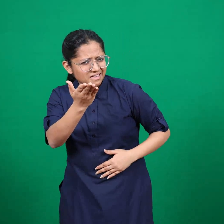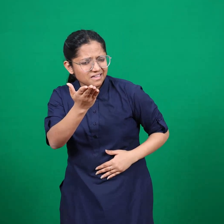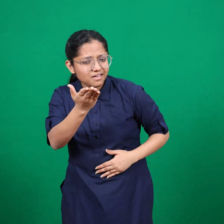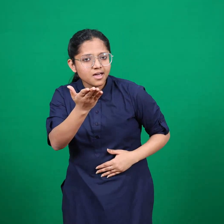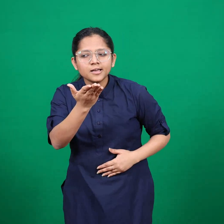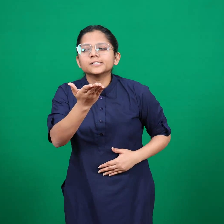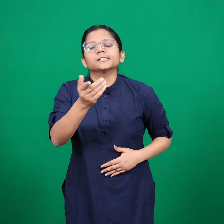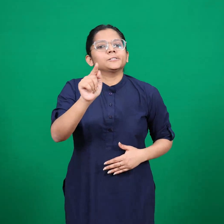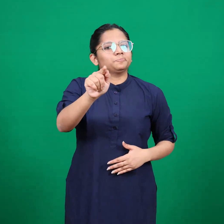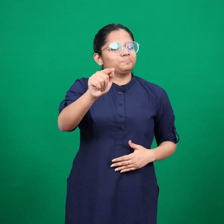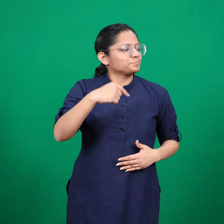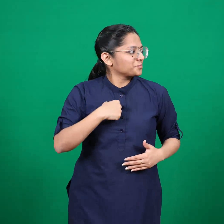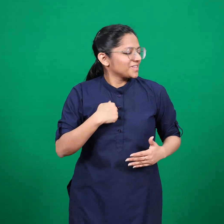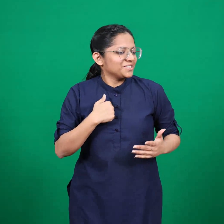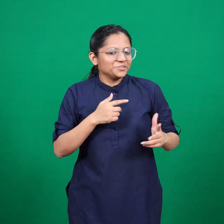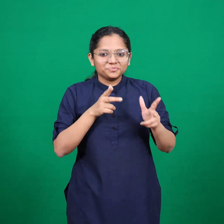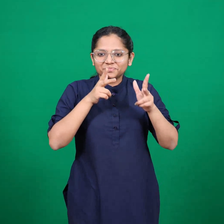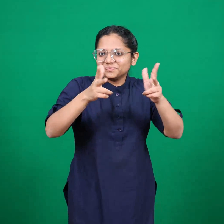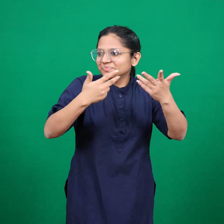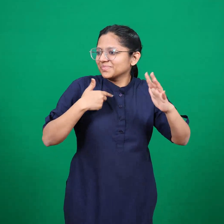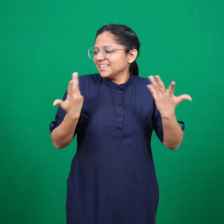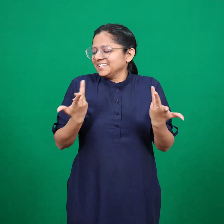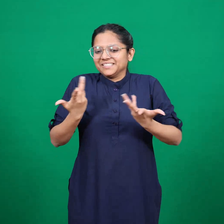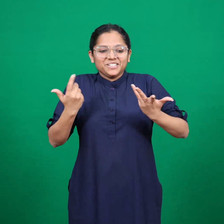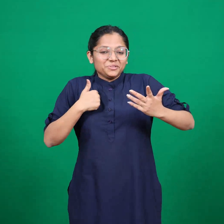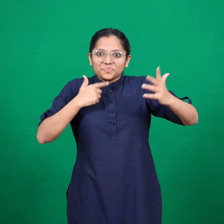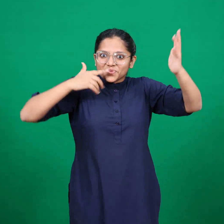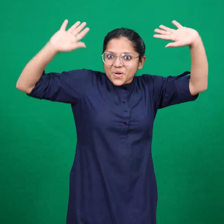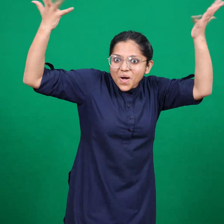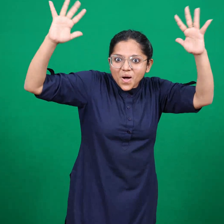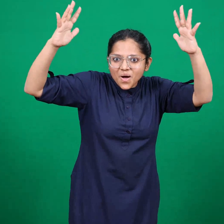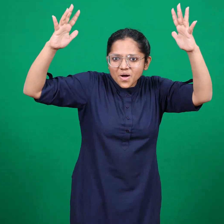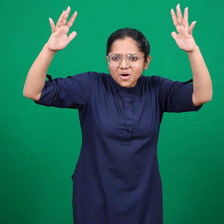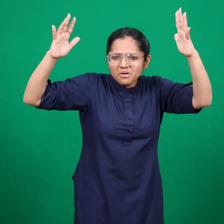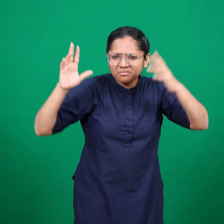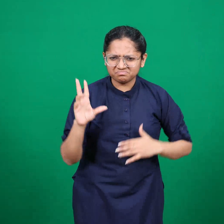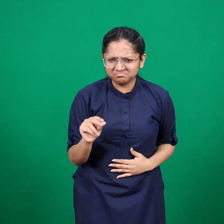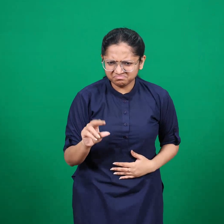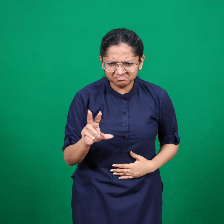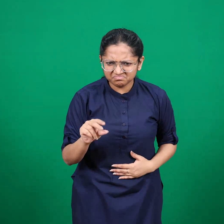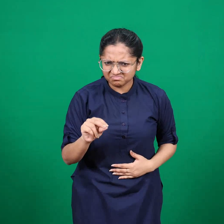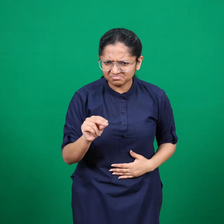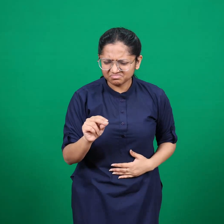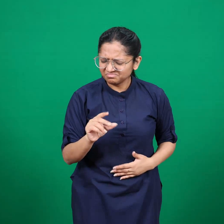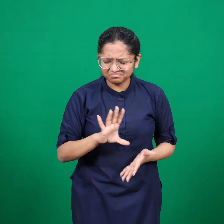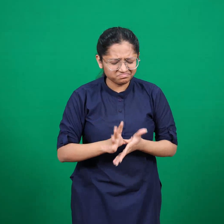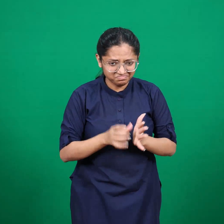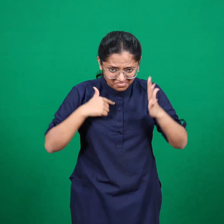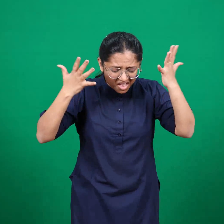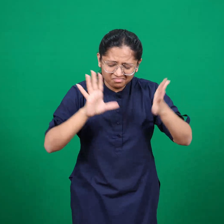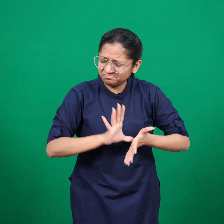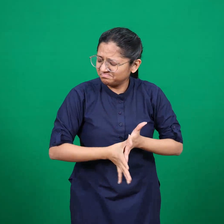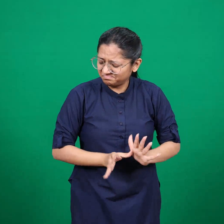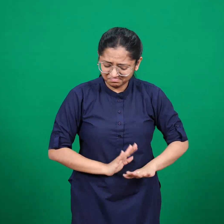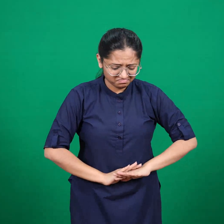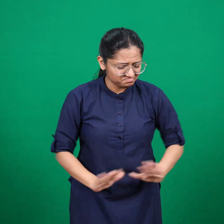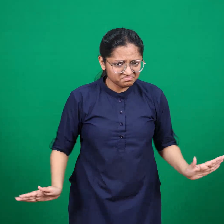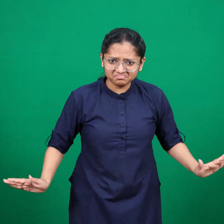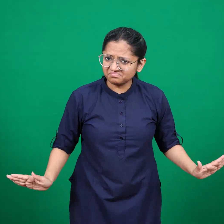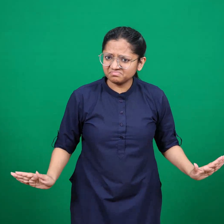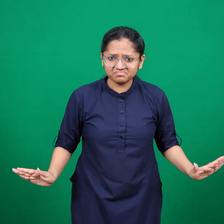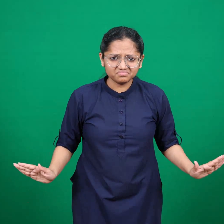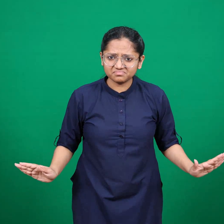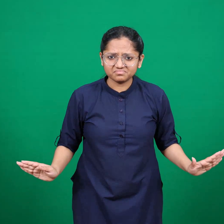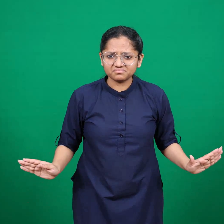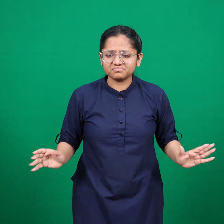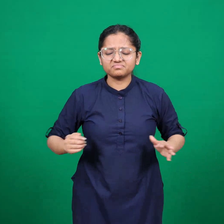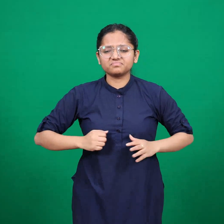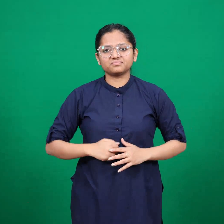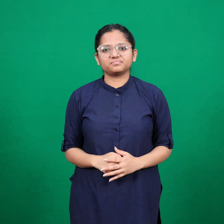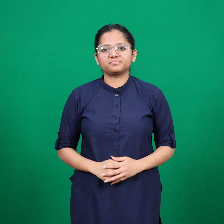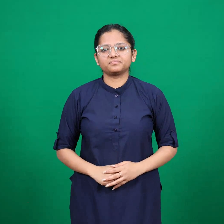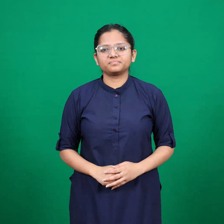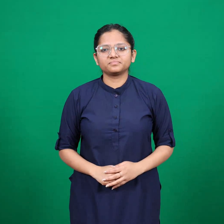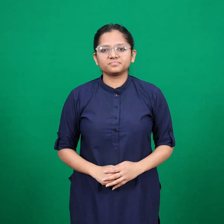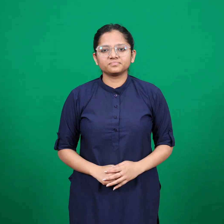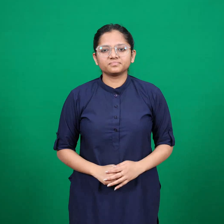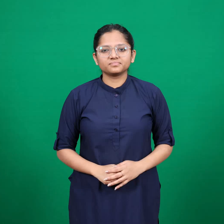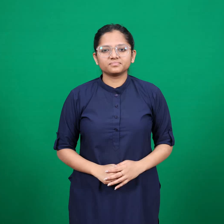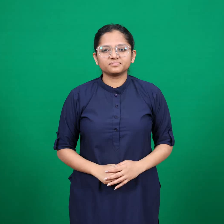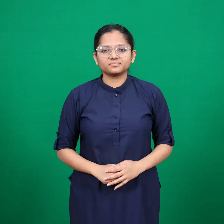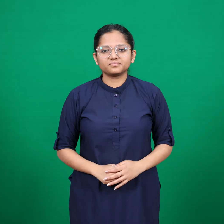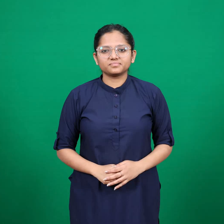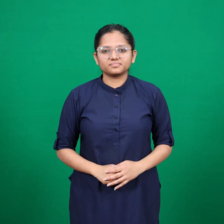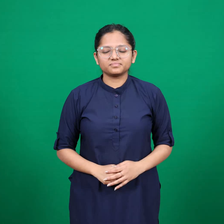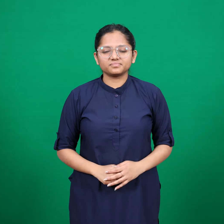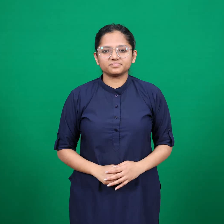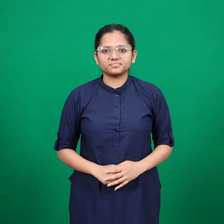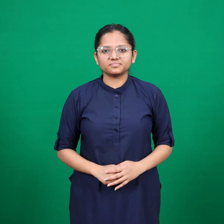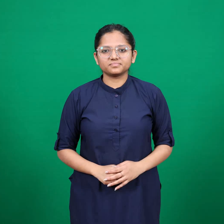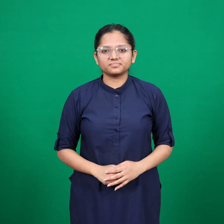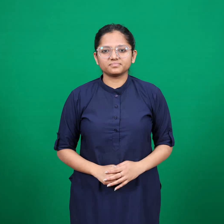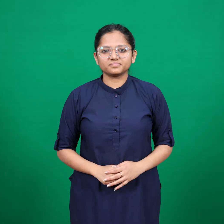What can I say to you? Shall I praise you for this? No, I will not!